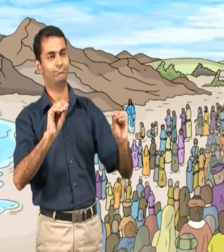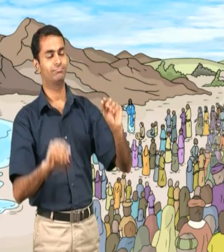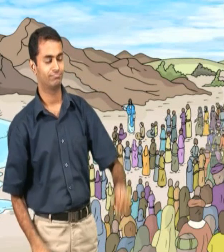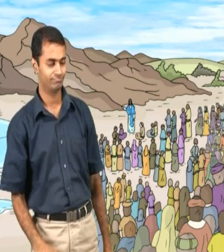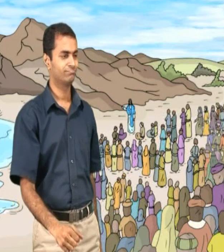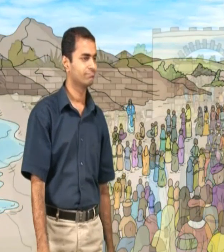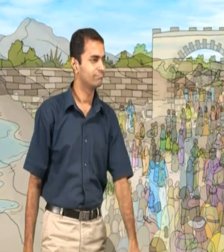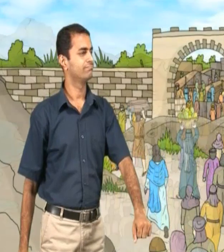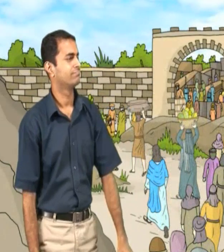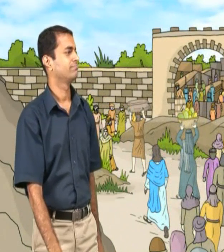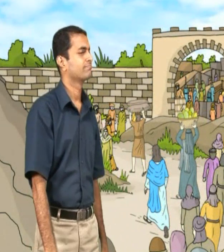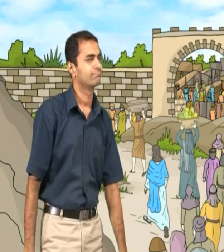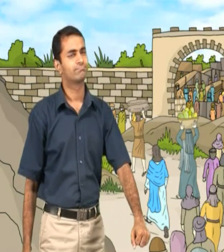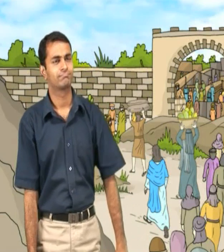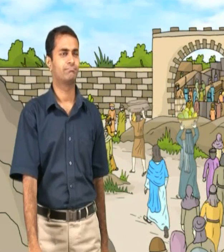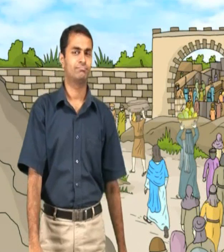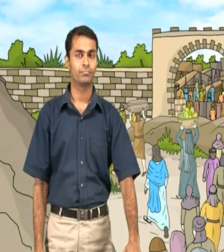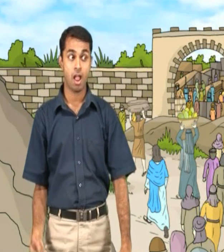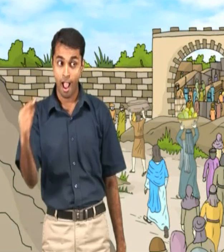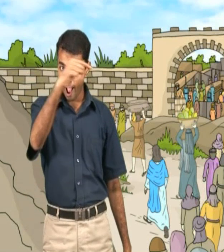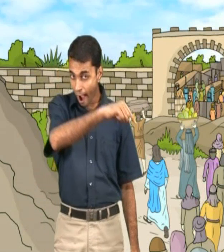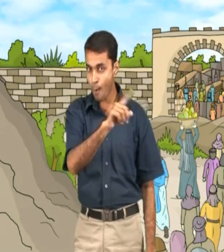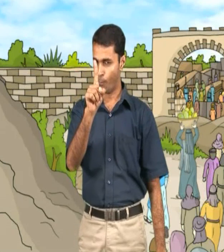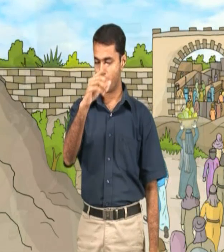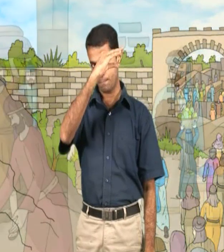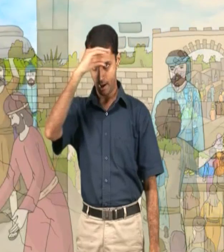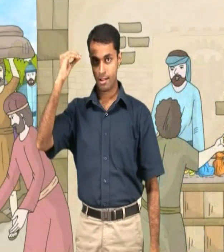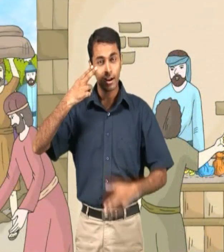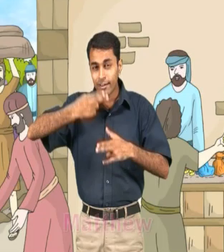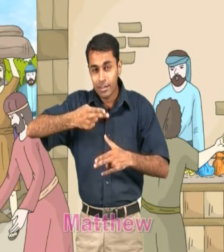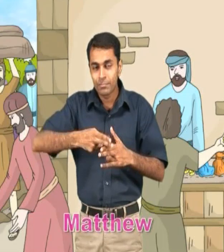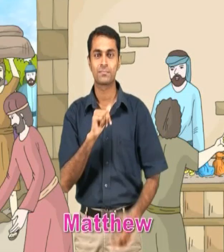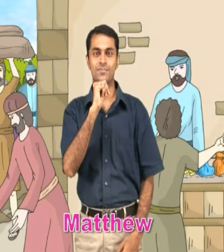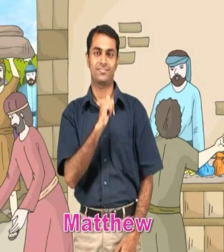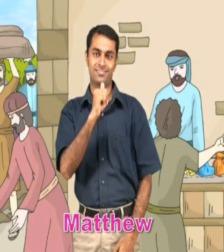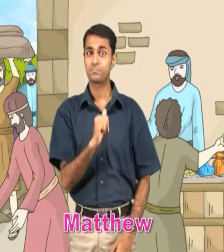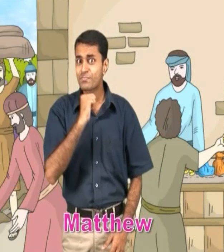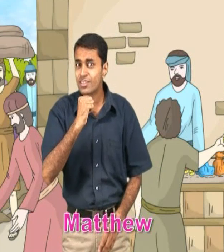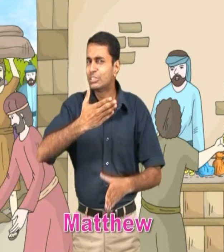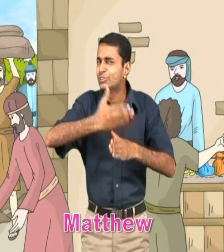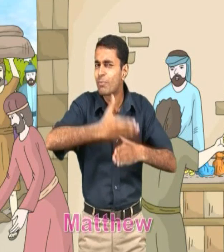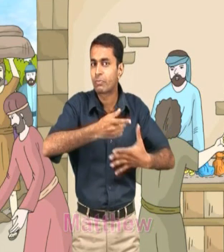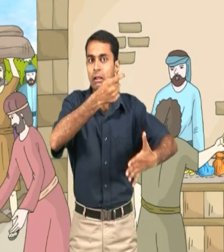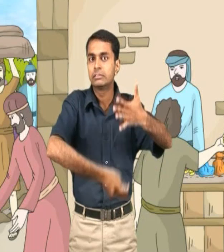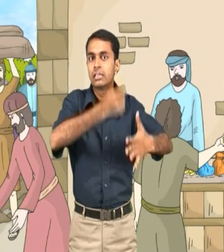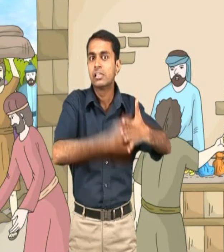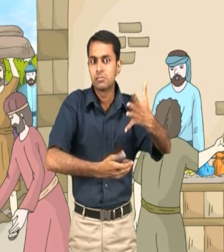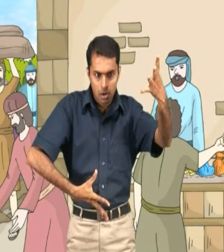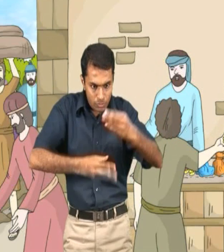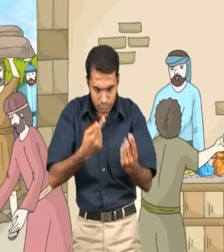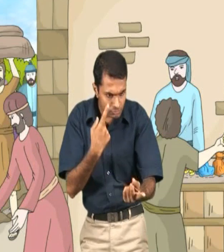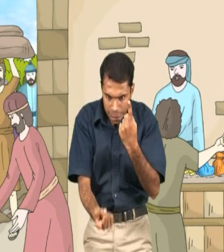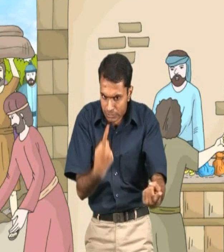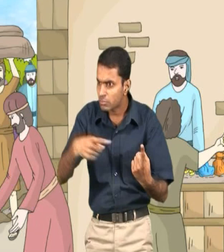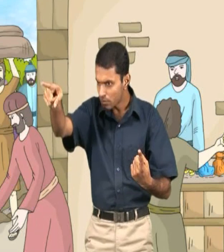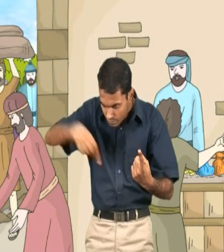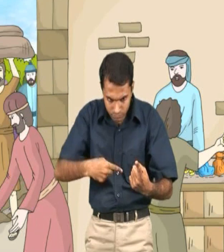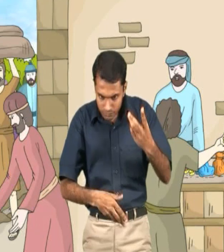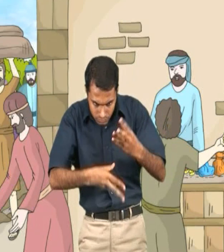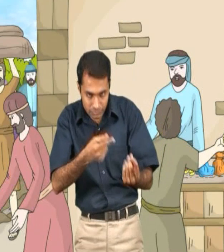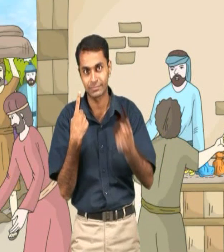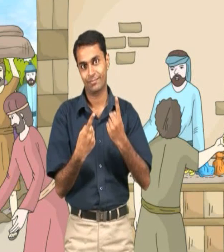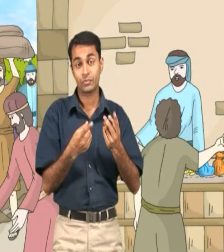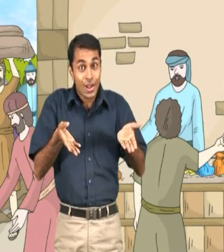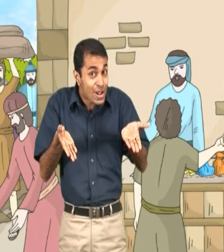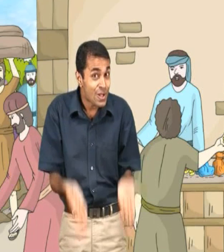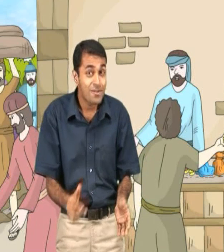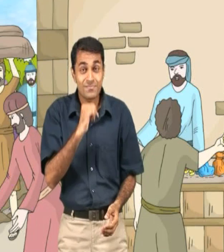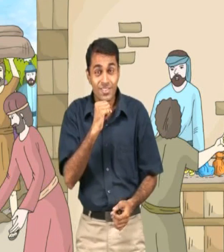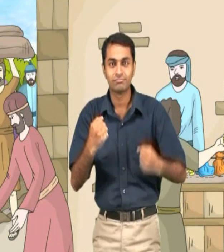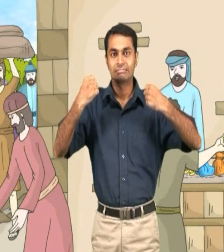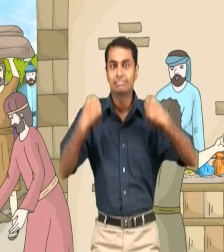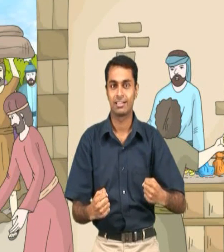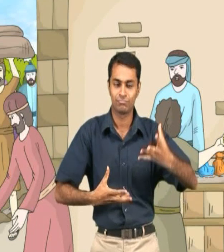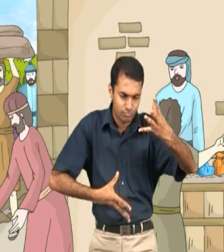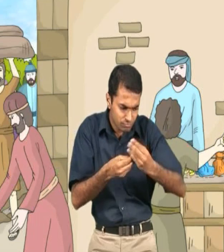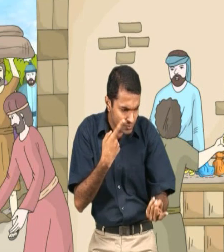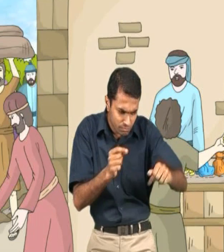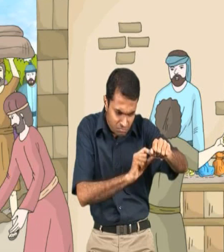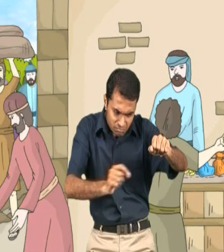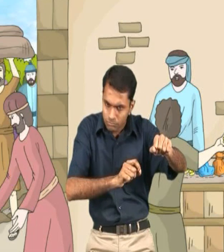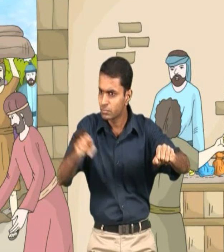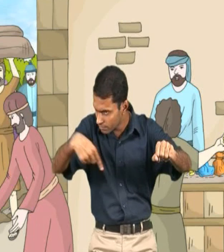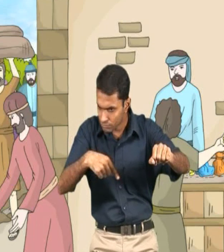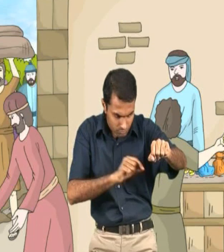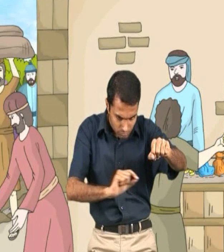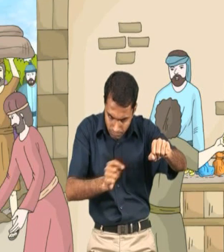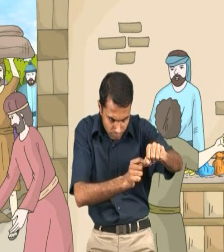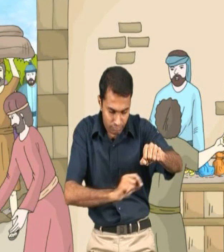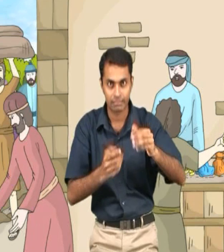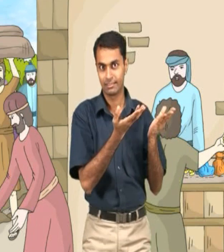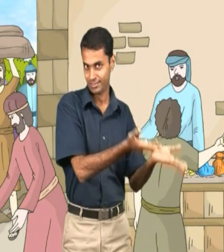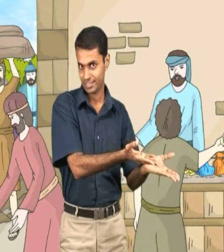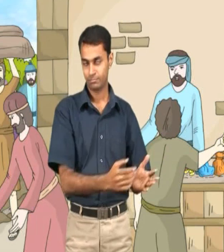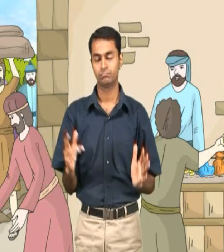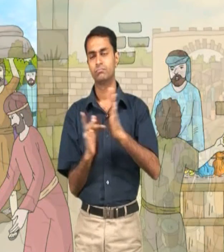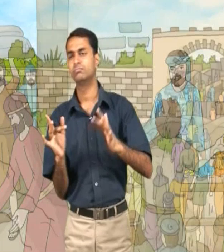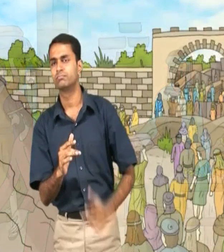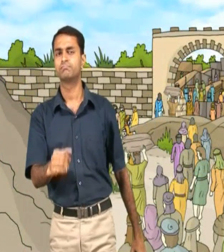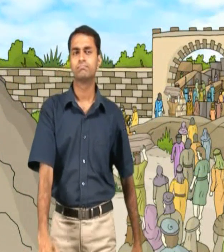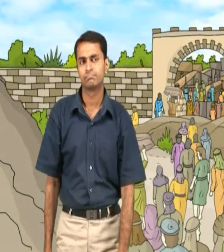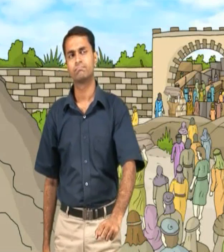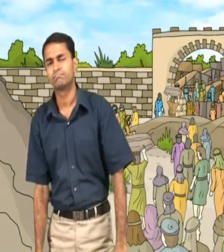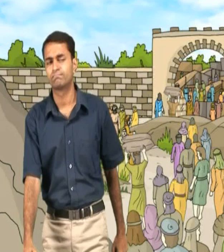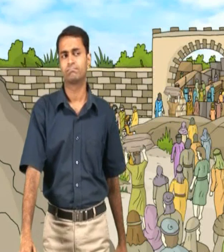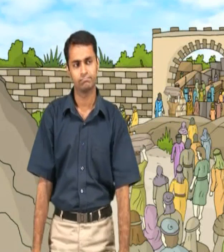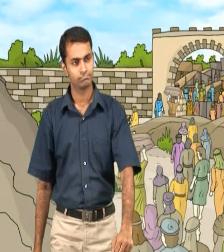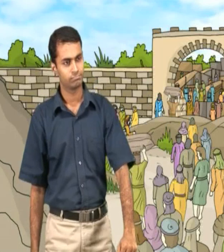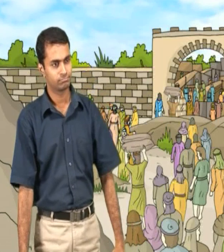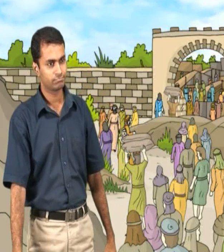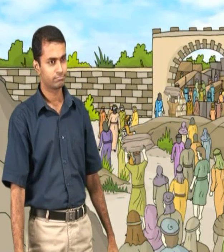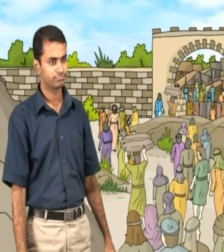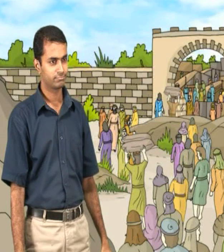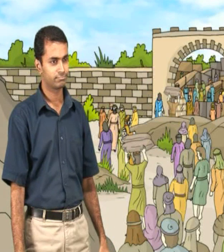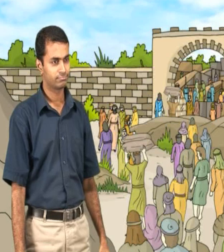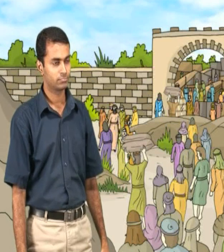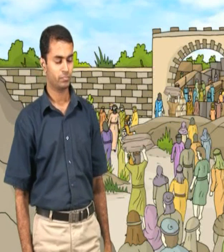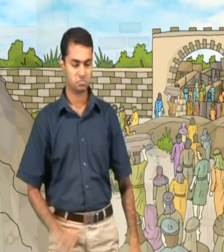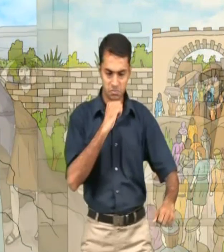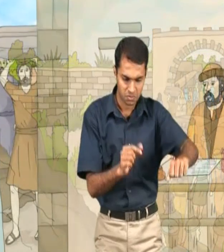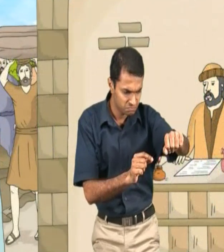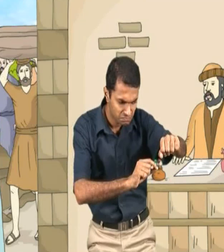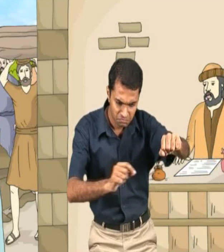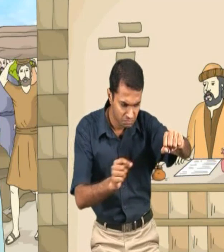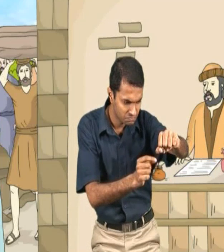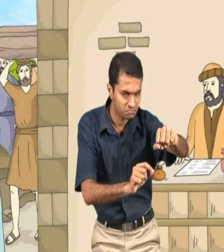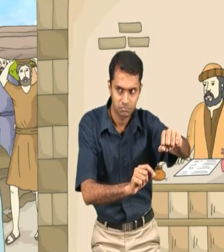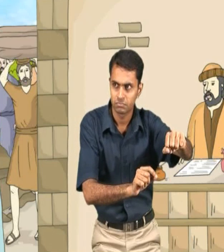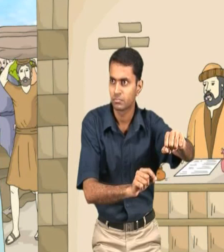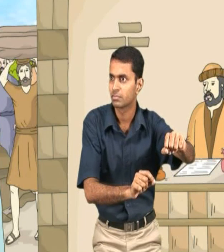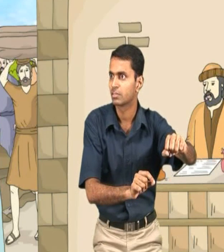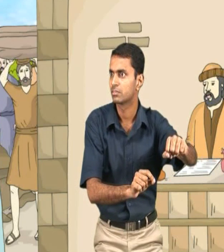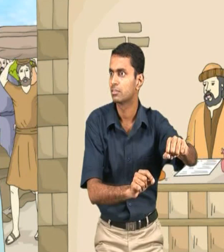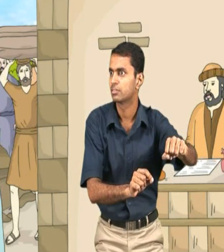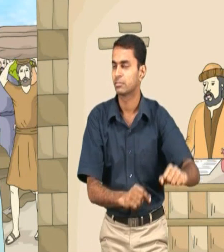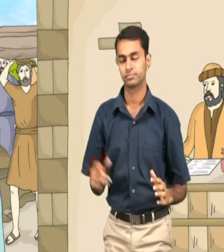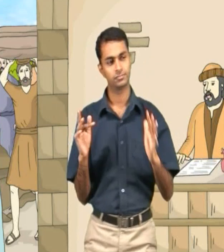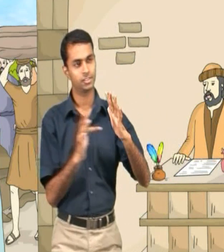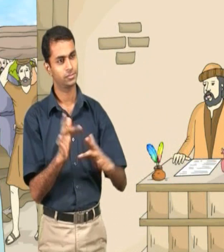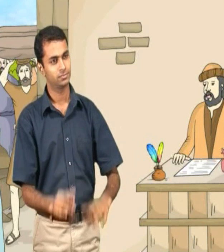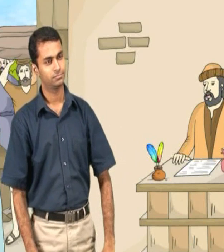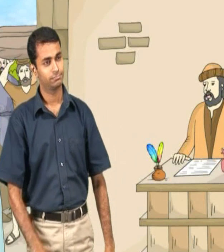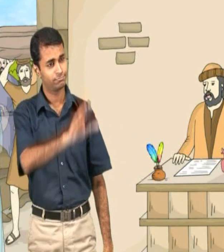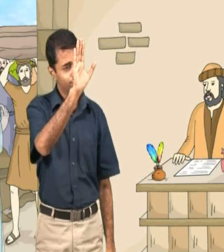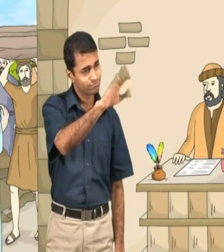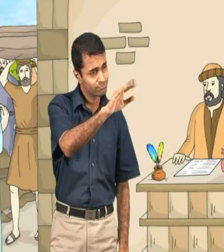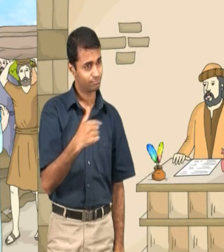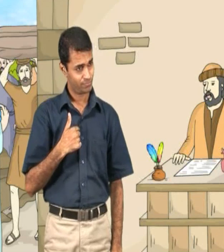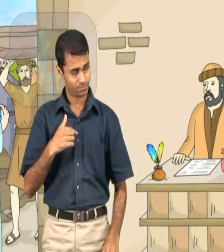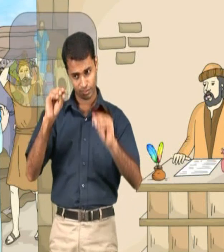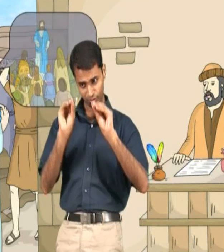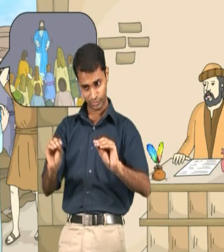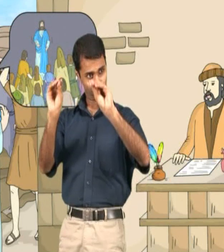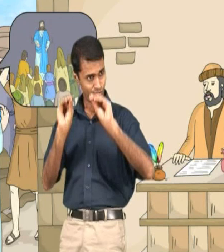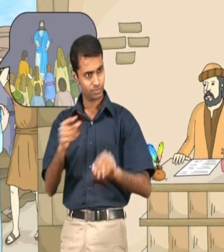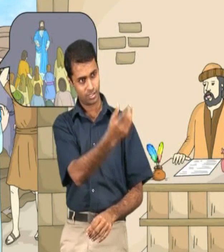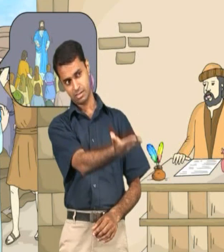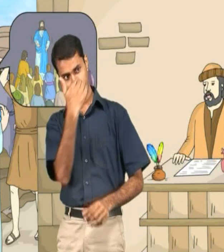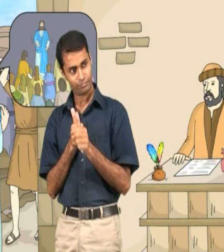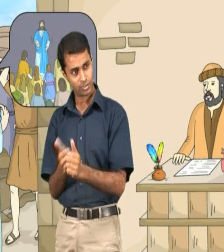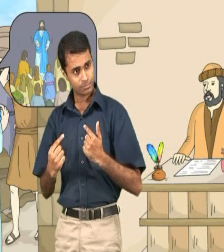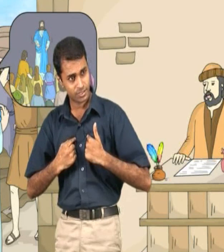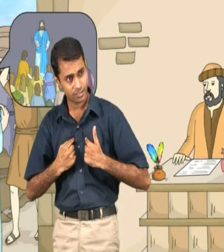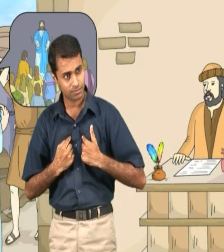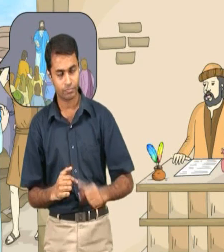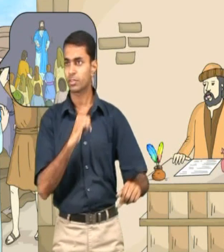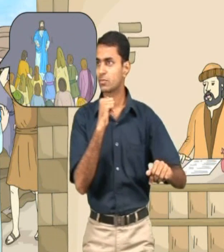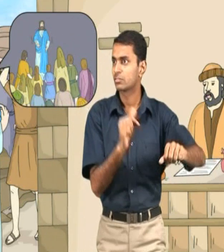As He was walking along, He saw Levi son of Alphaeus sitting at the tax booth.